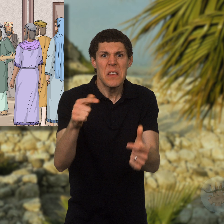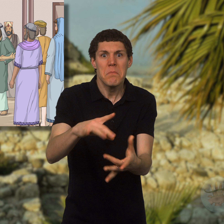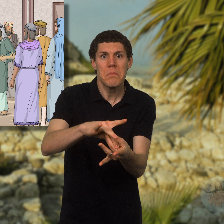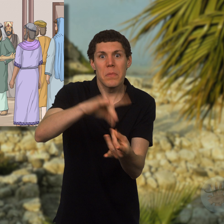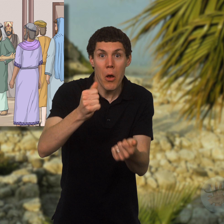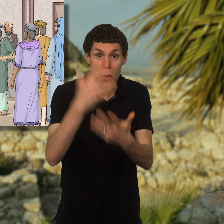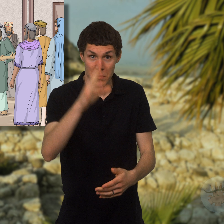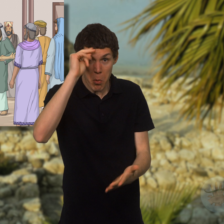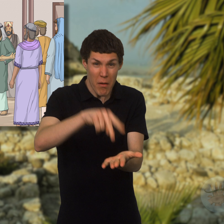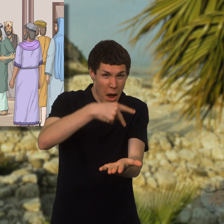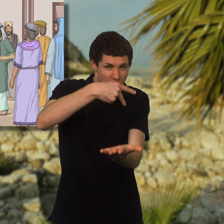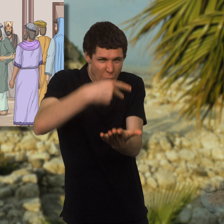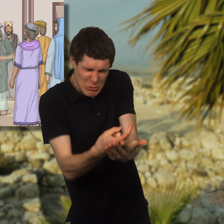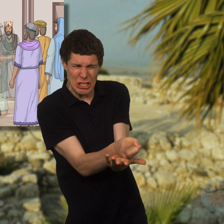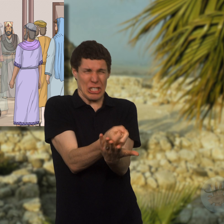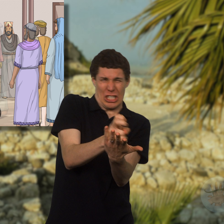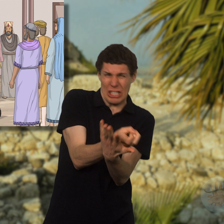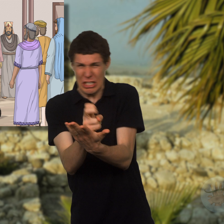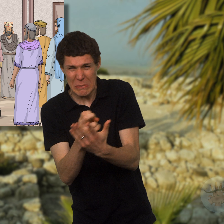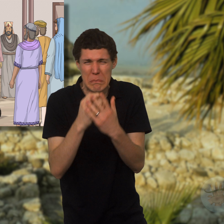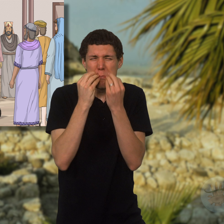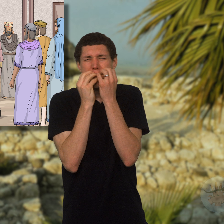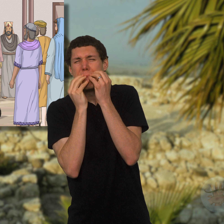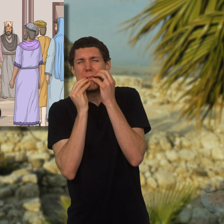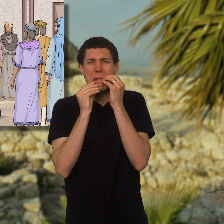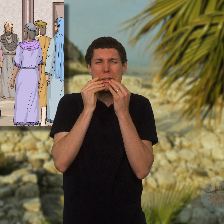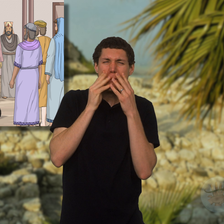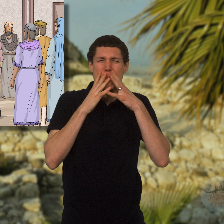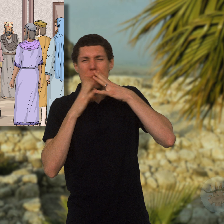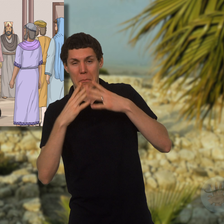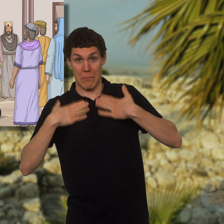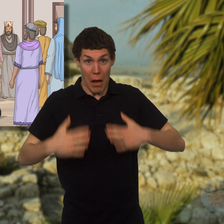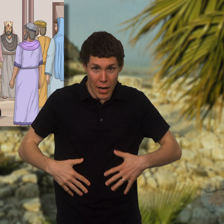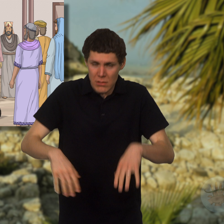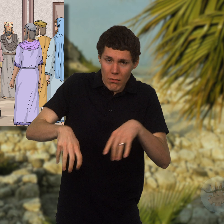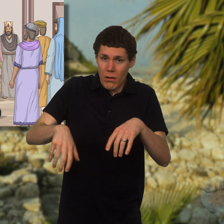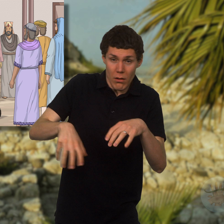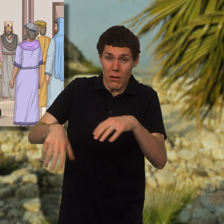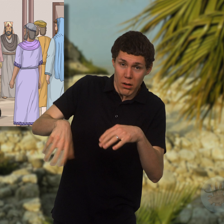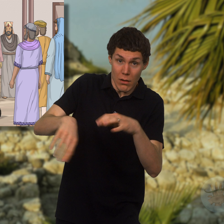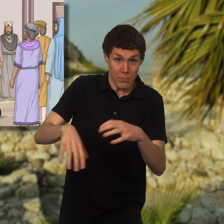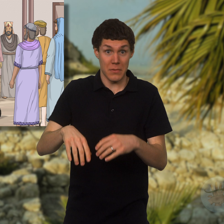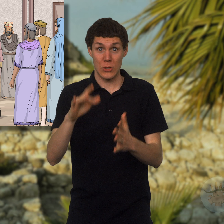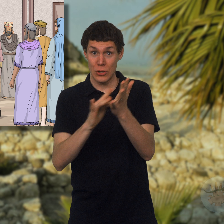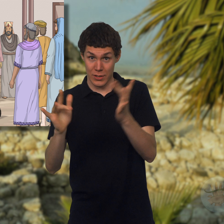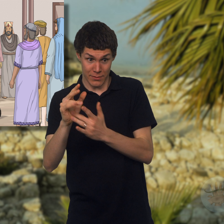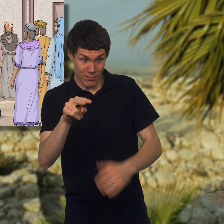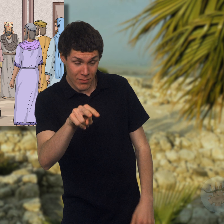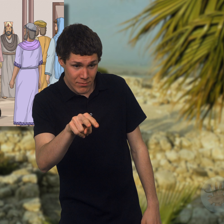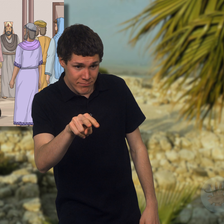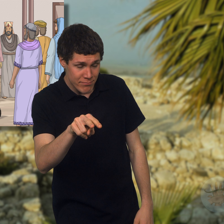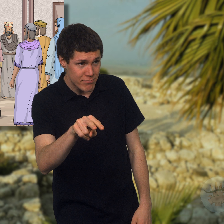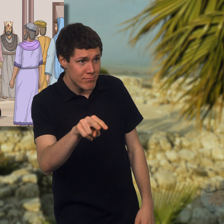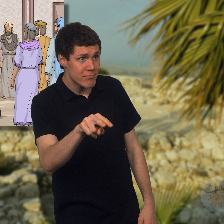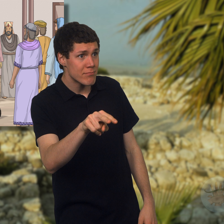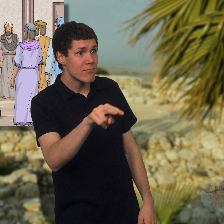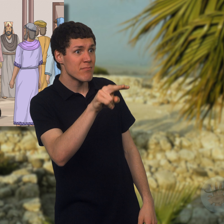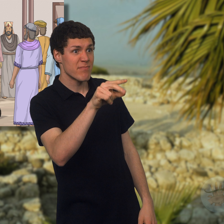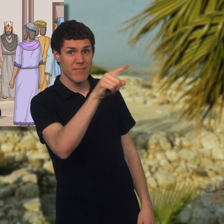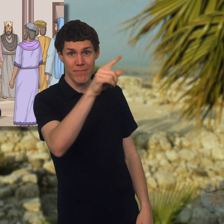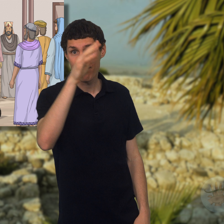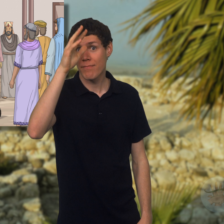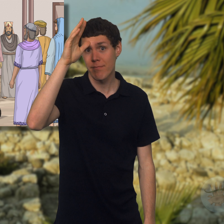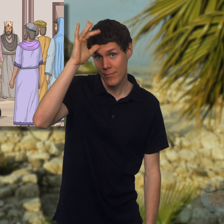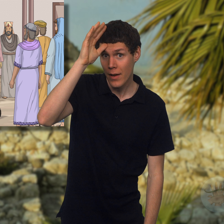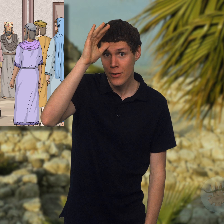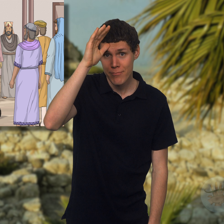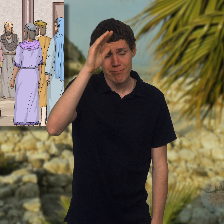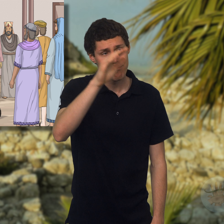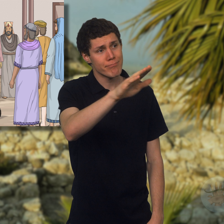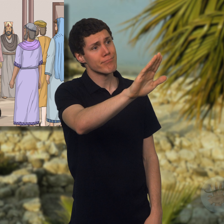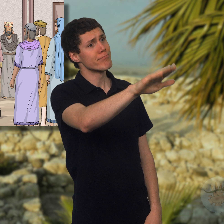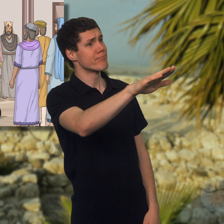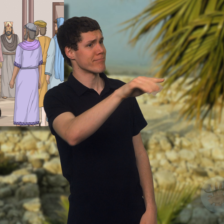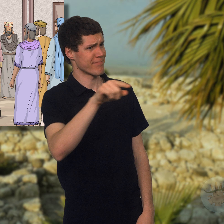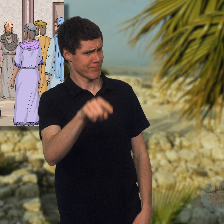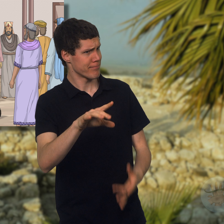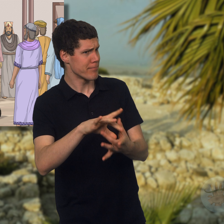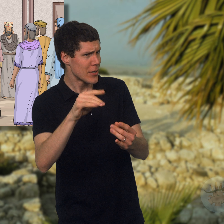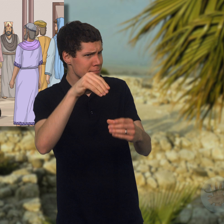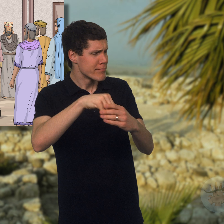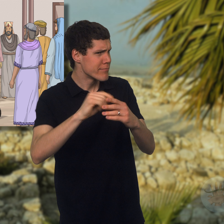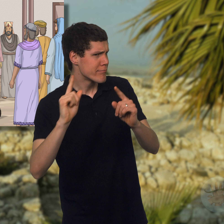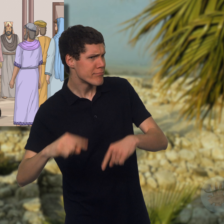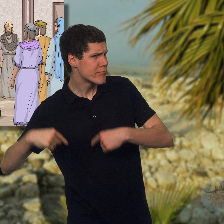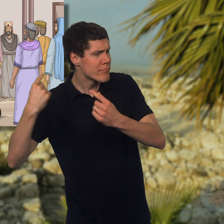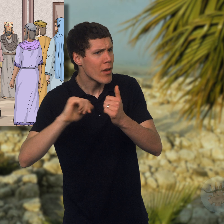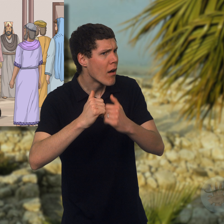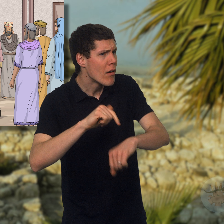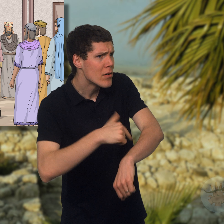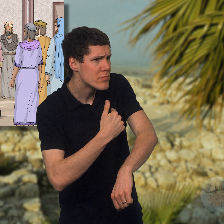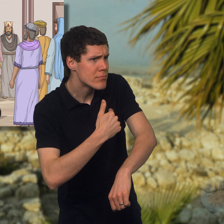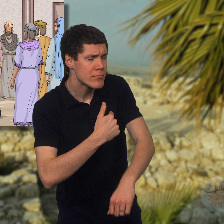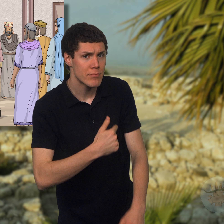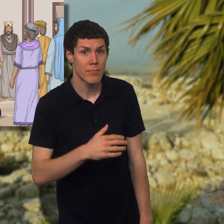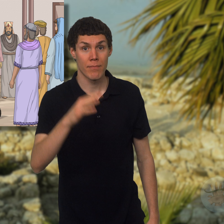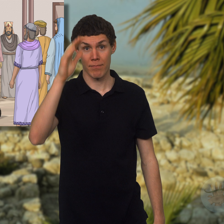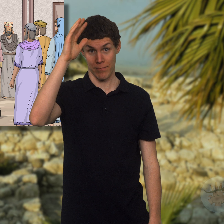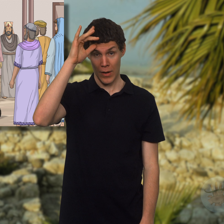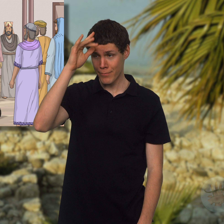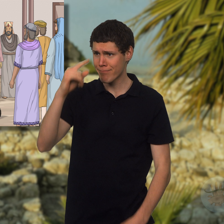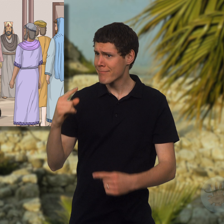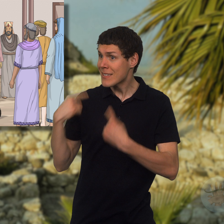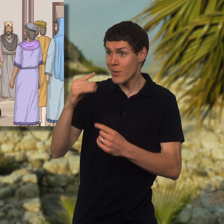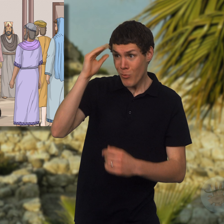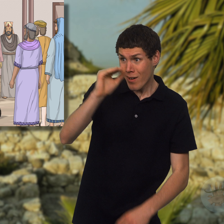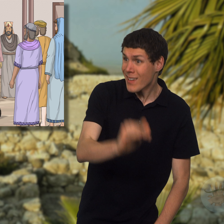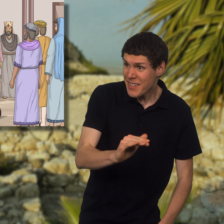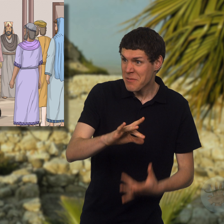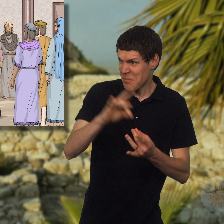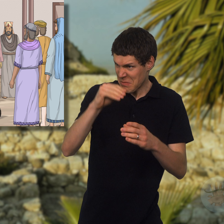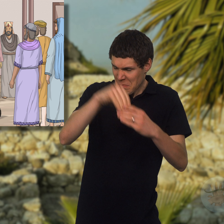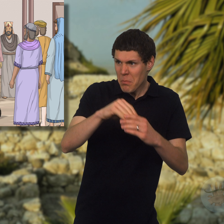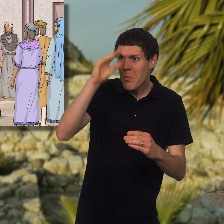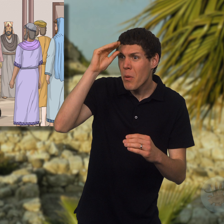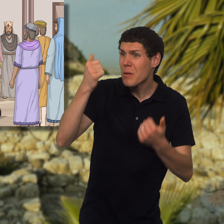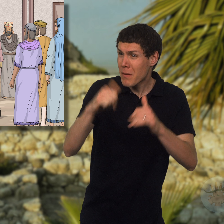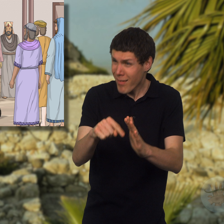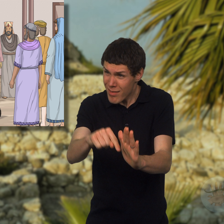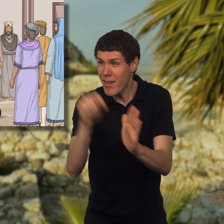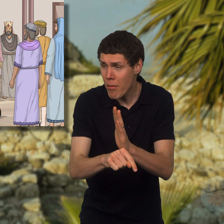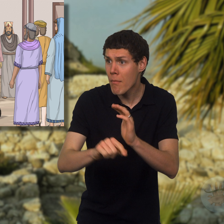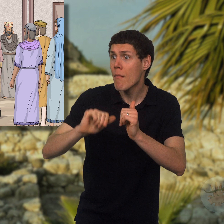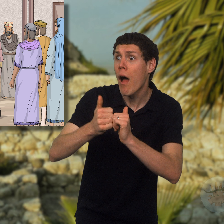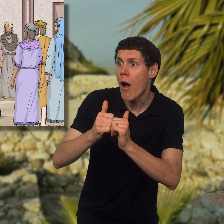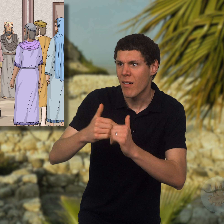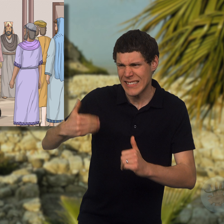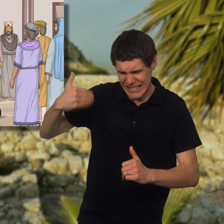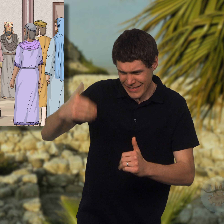He fell to the ground and rolled around, foaming at the mouth. Jesus asked the boy’s father, “How long has this been with him?” “From childhood,” he said.